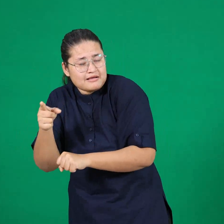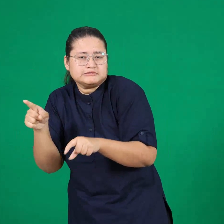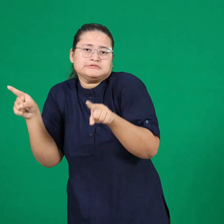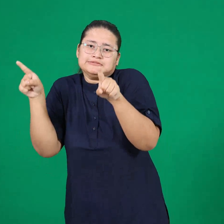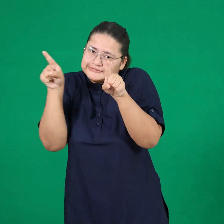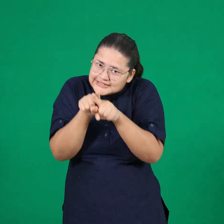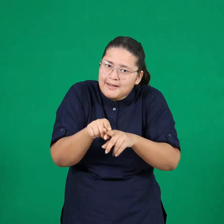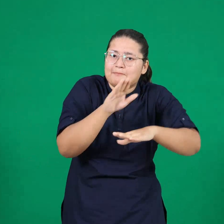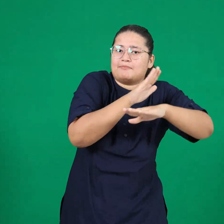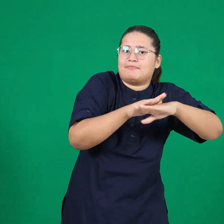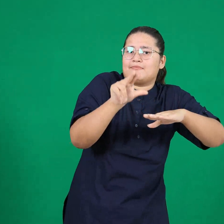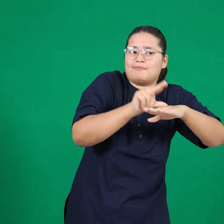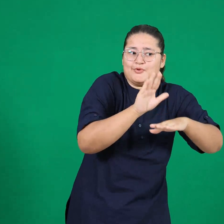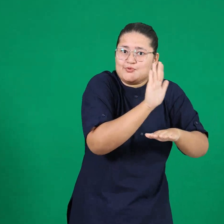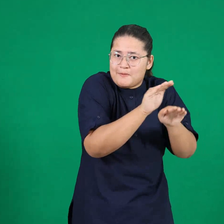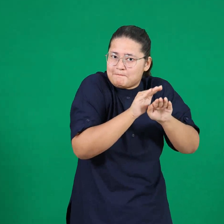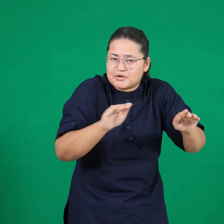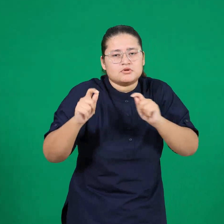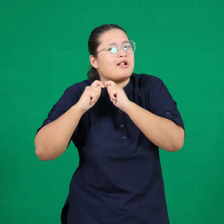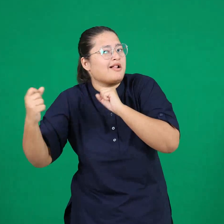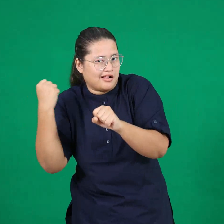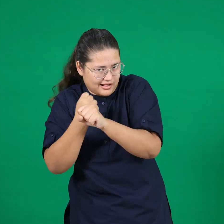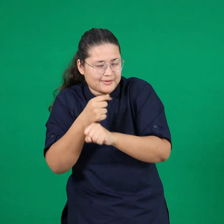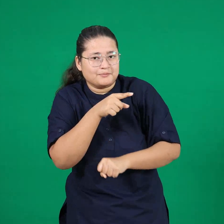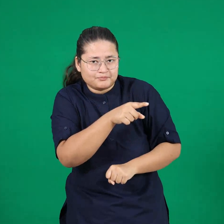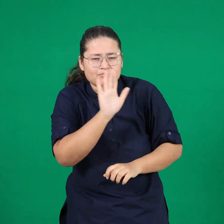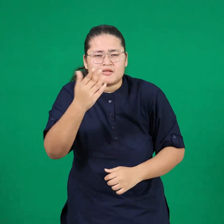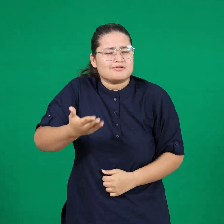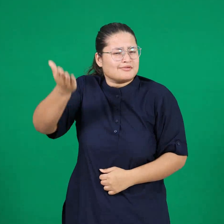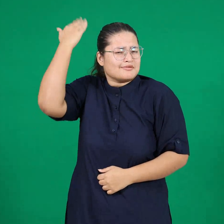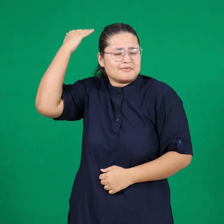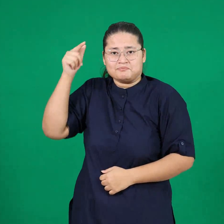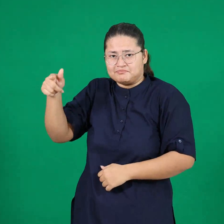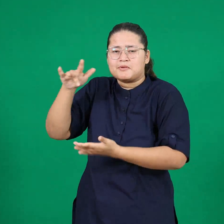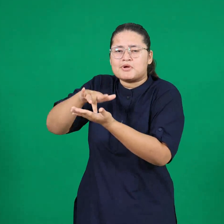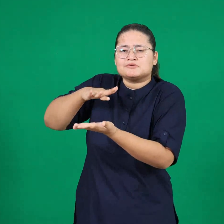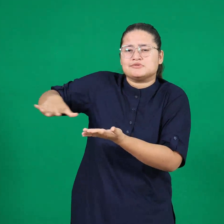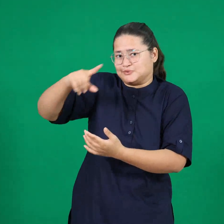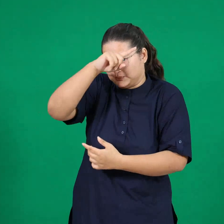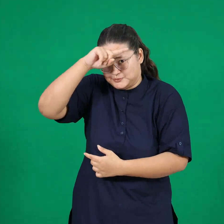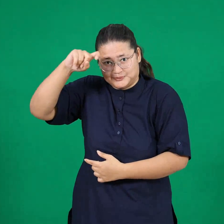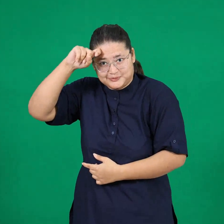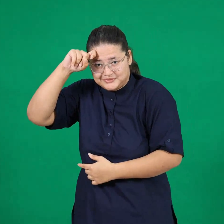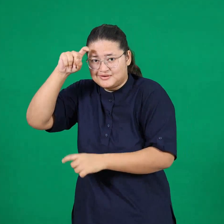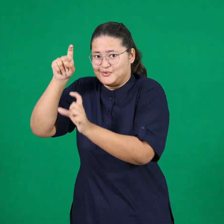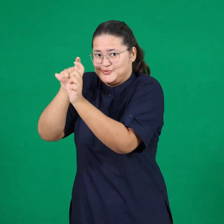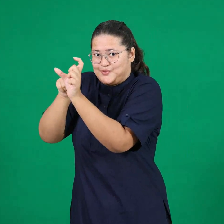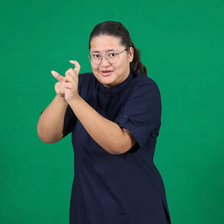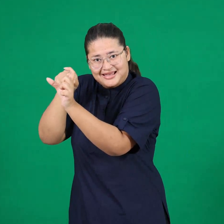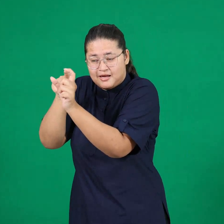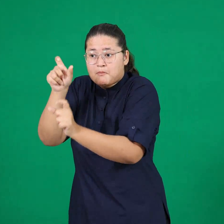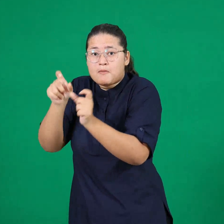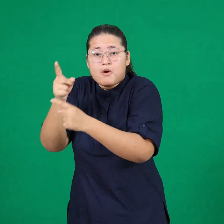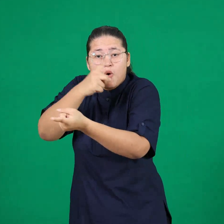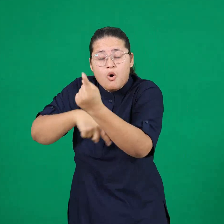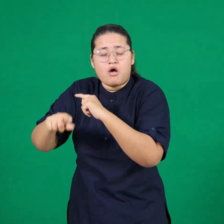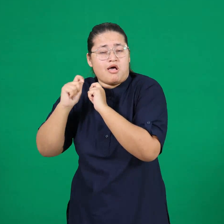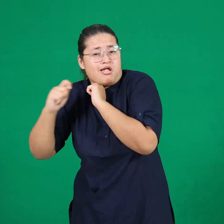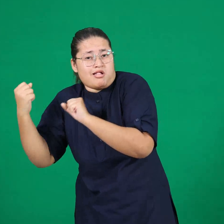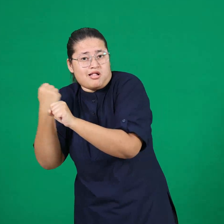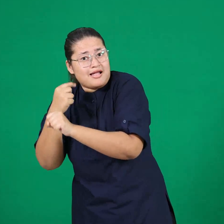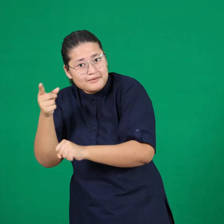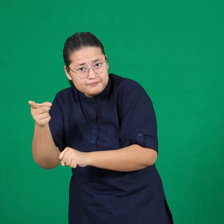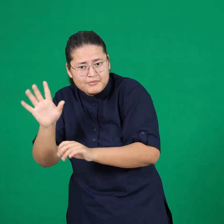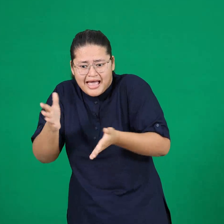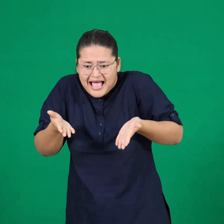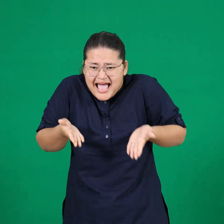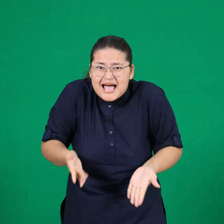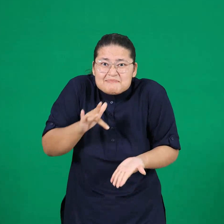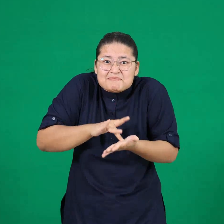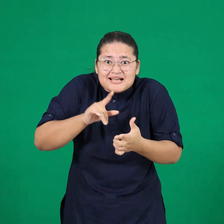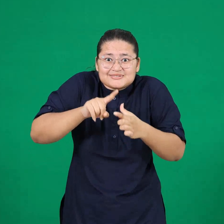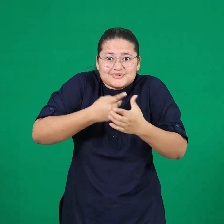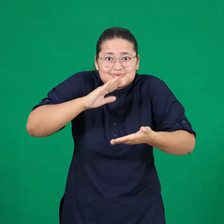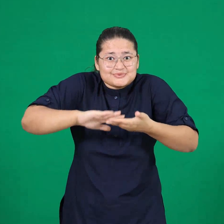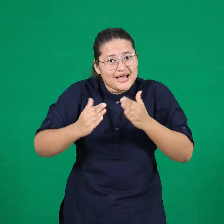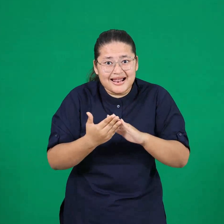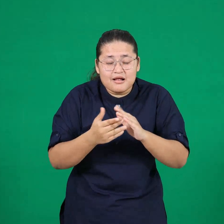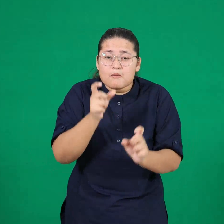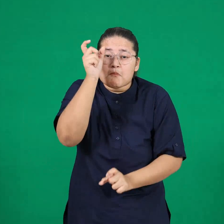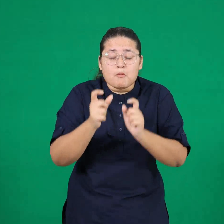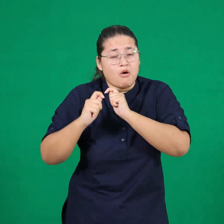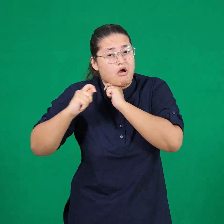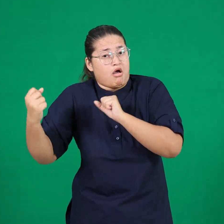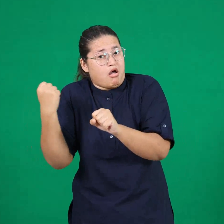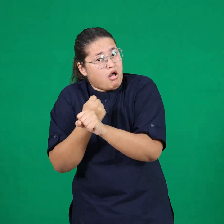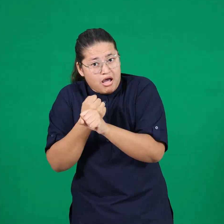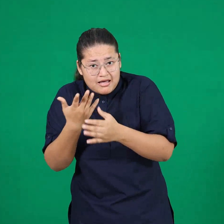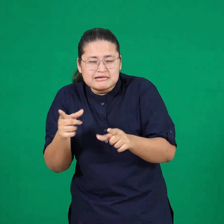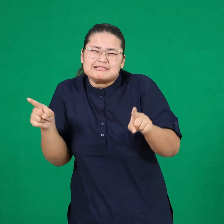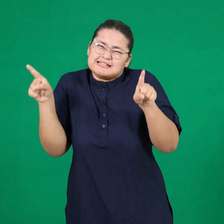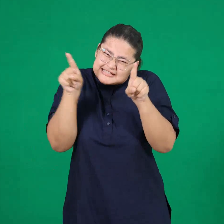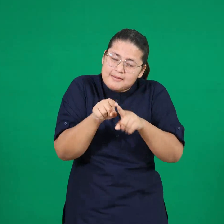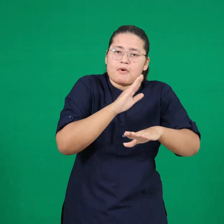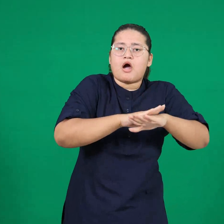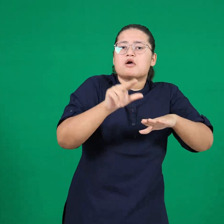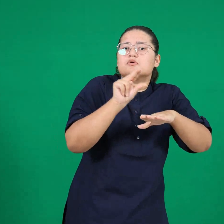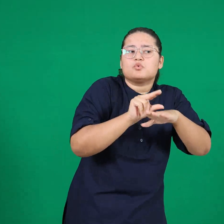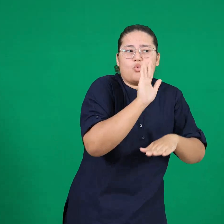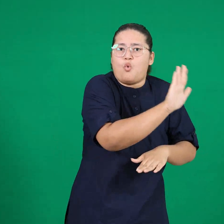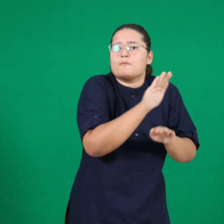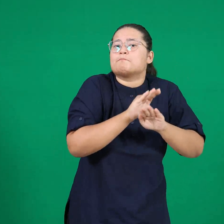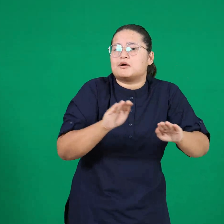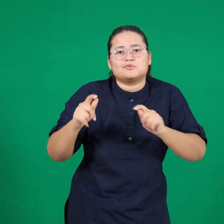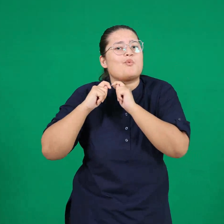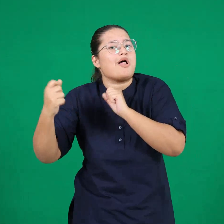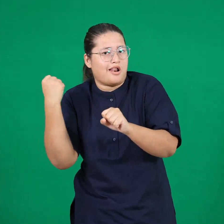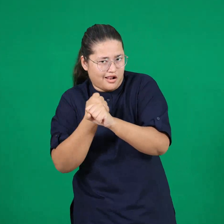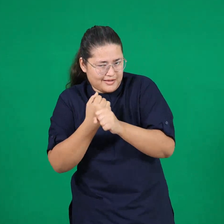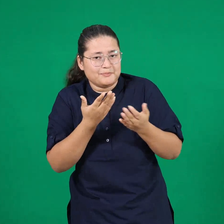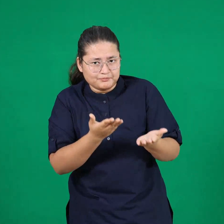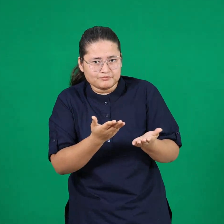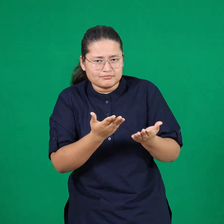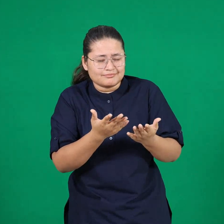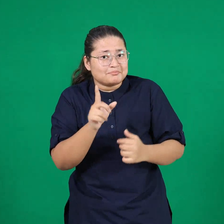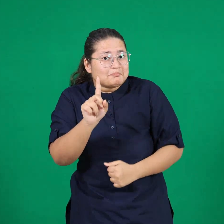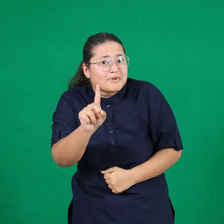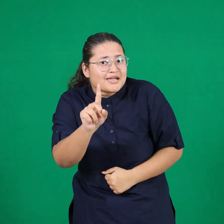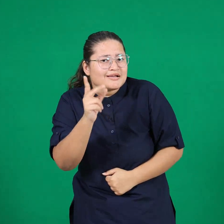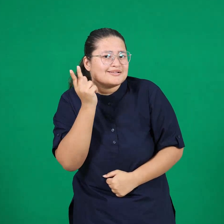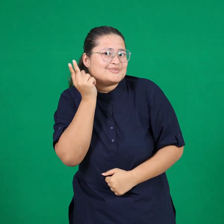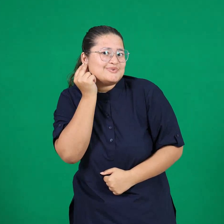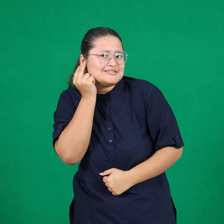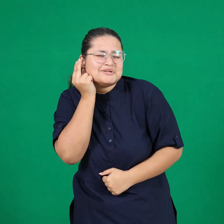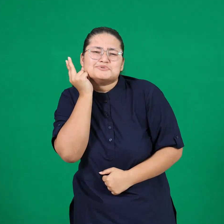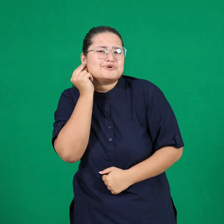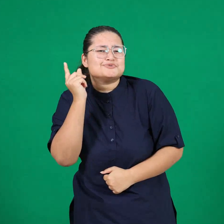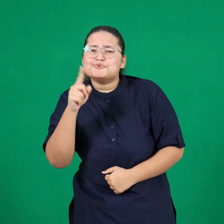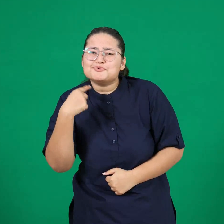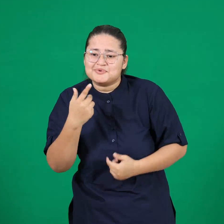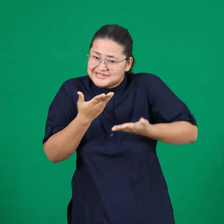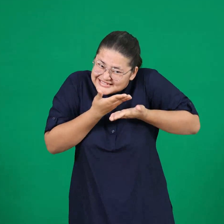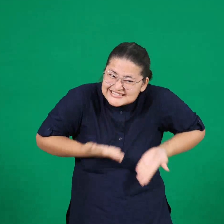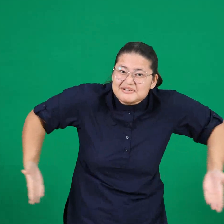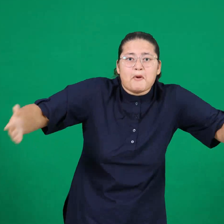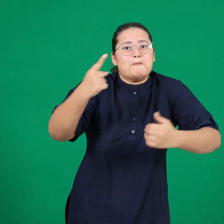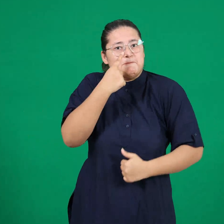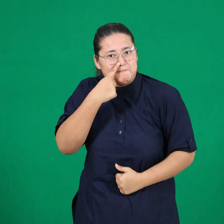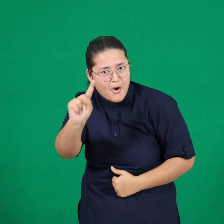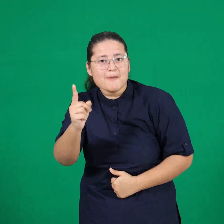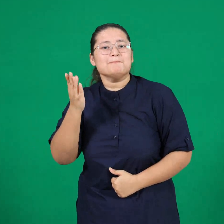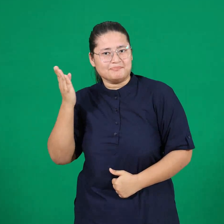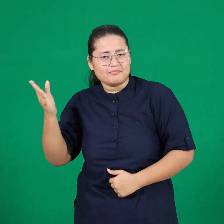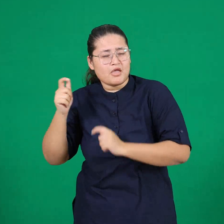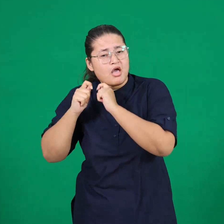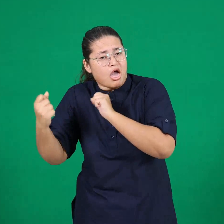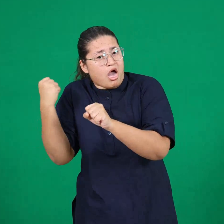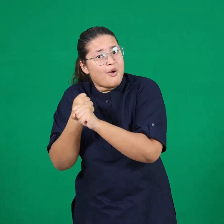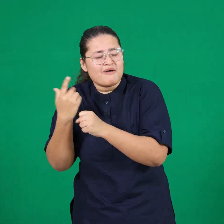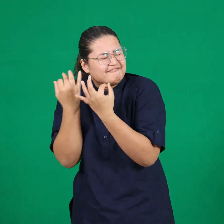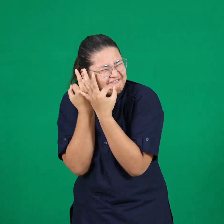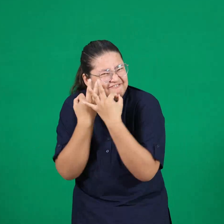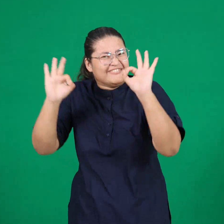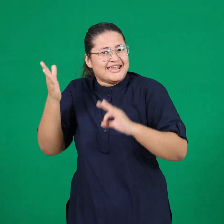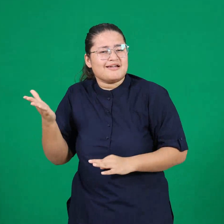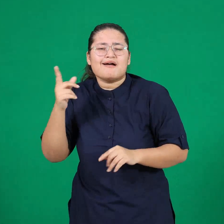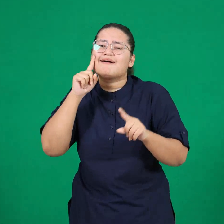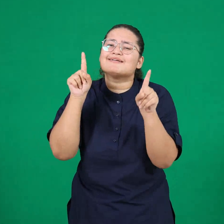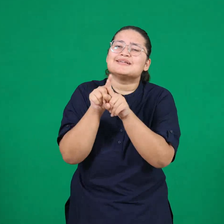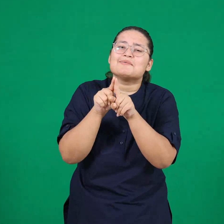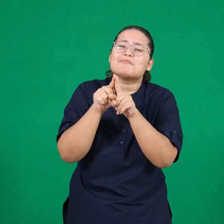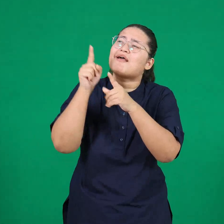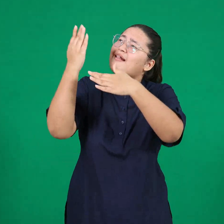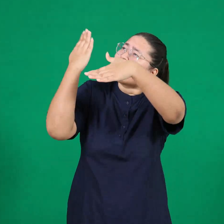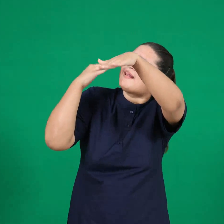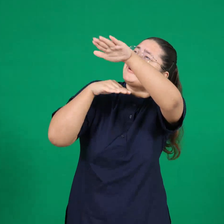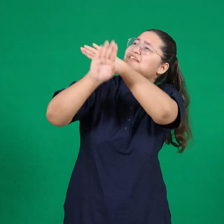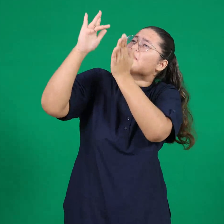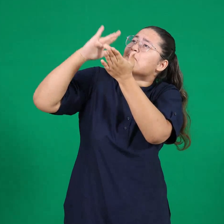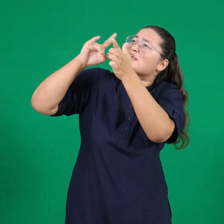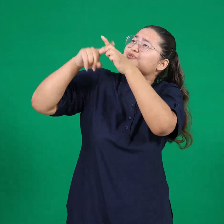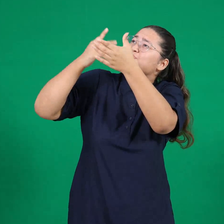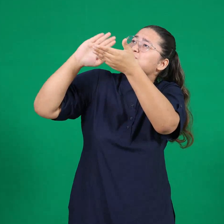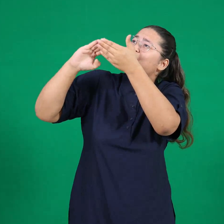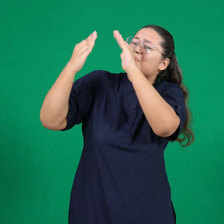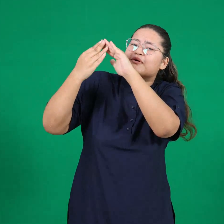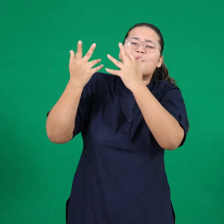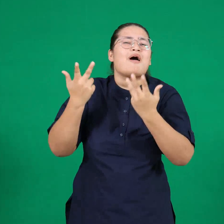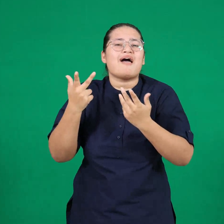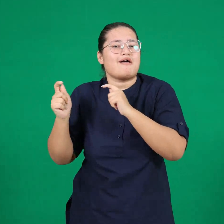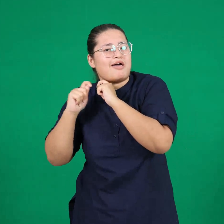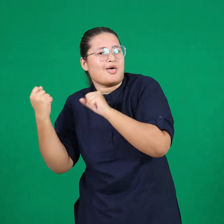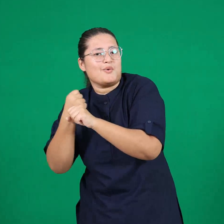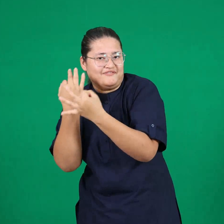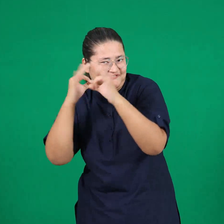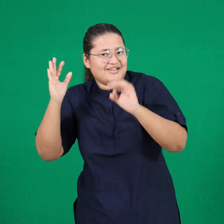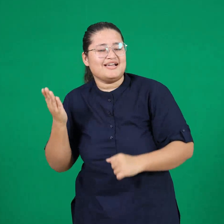Now Hagar stands for Mount Sinai in Arabia and corresponds to the present-day Jerusalem, because she is in slavery with her children.